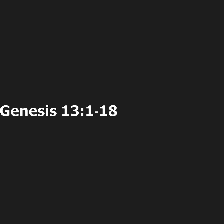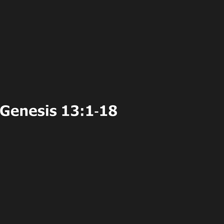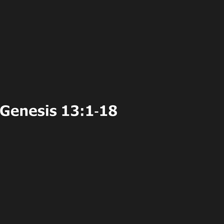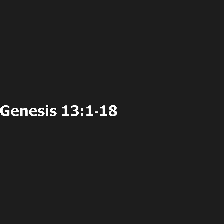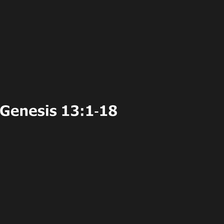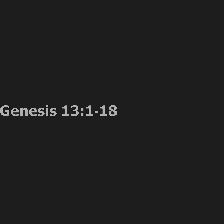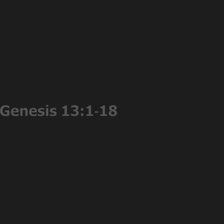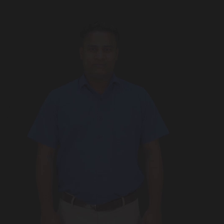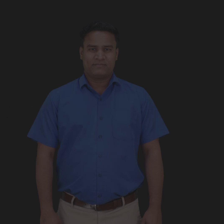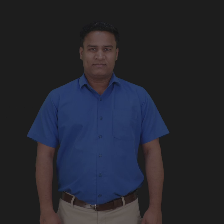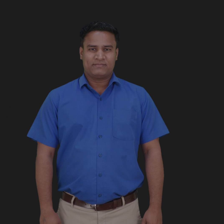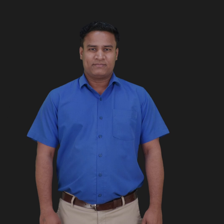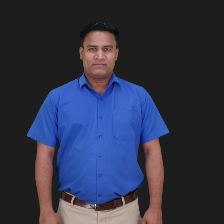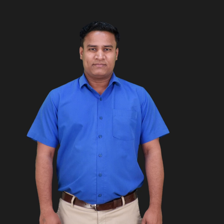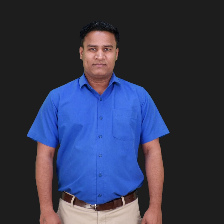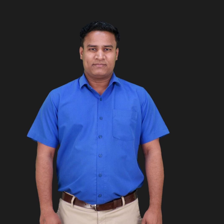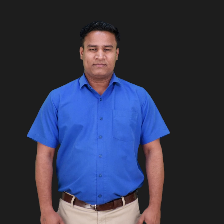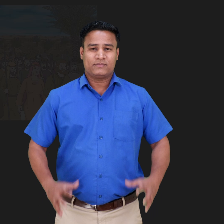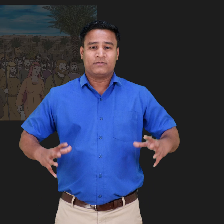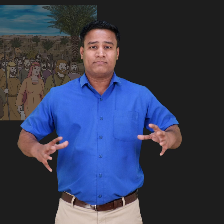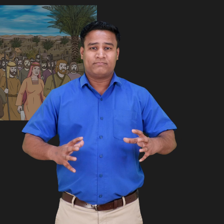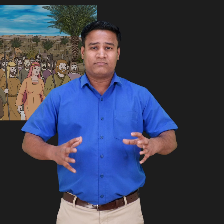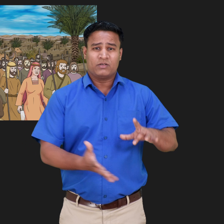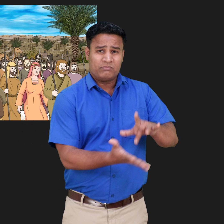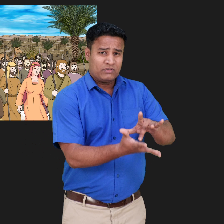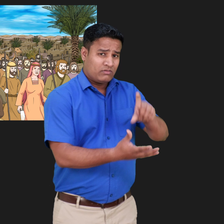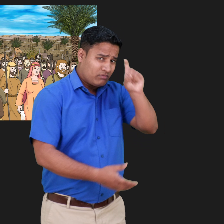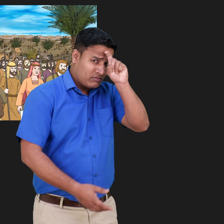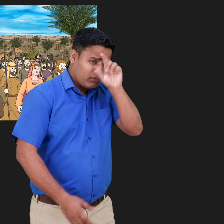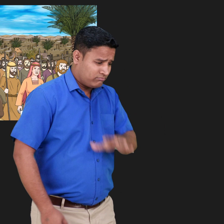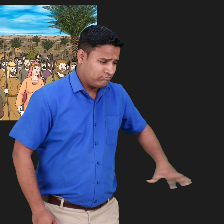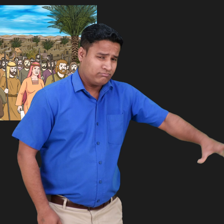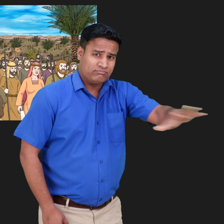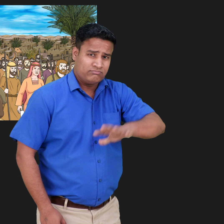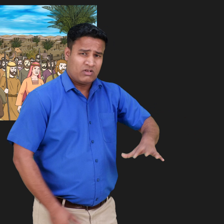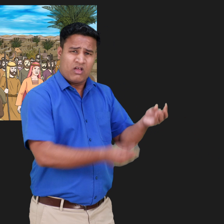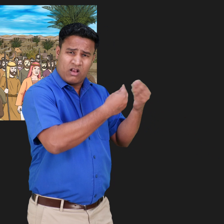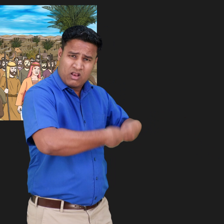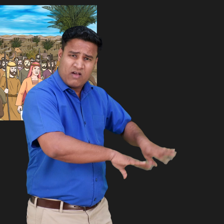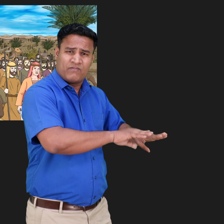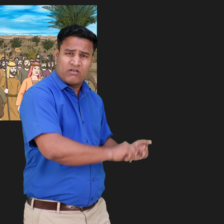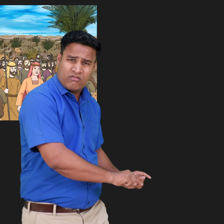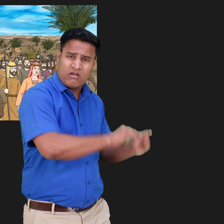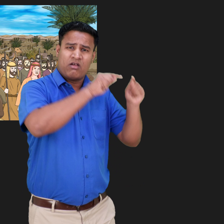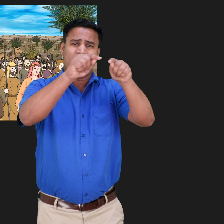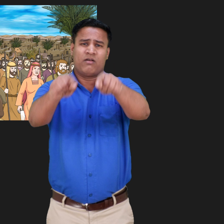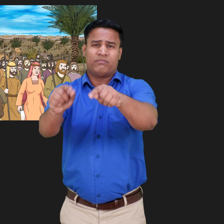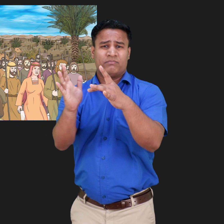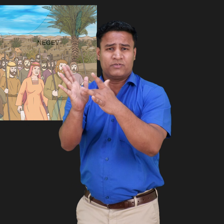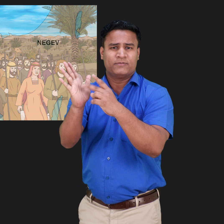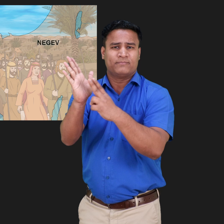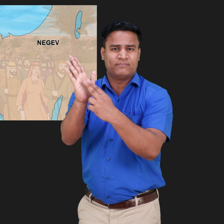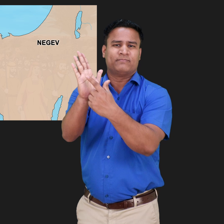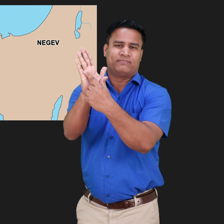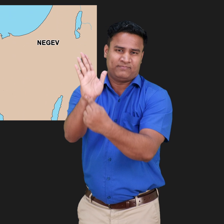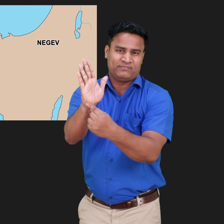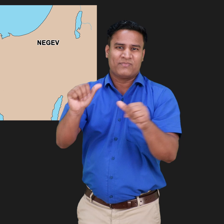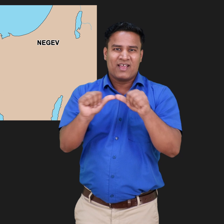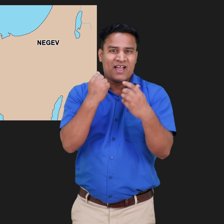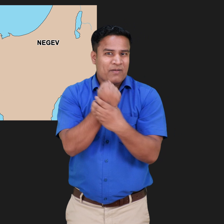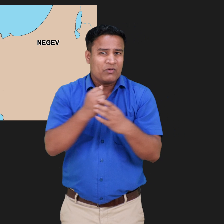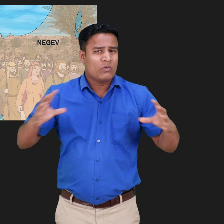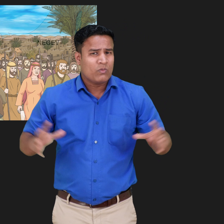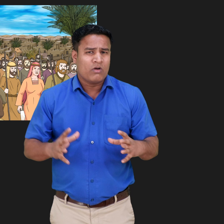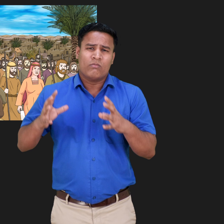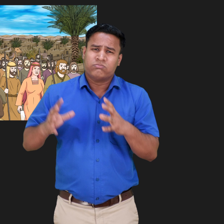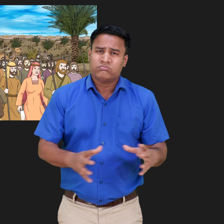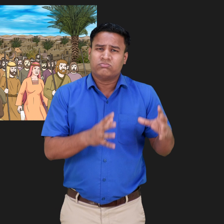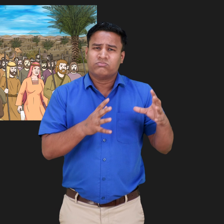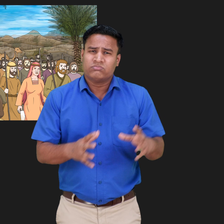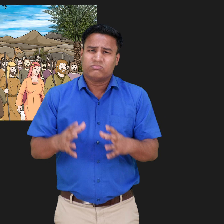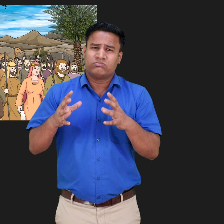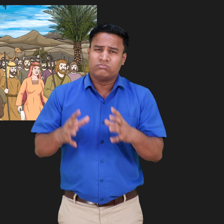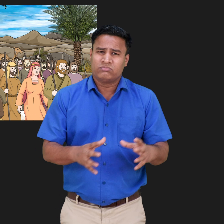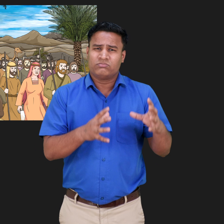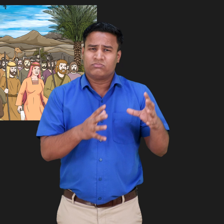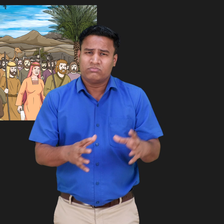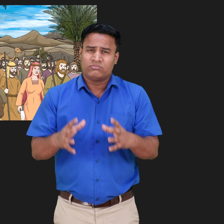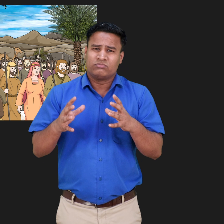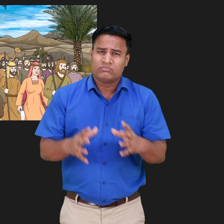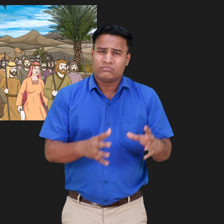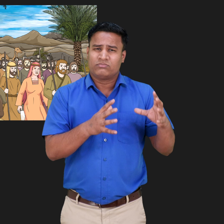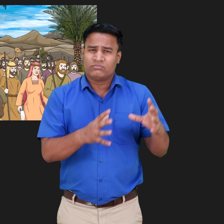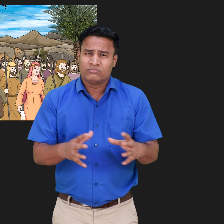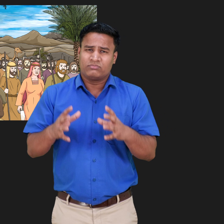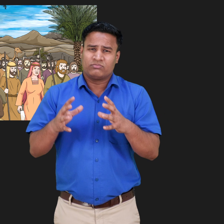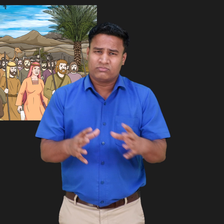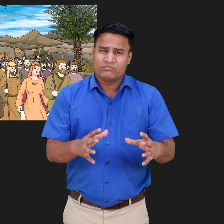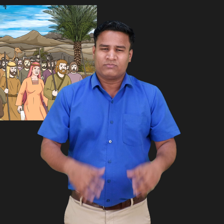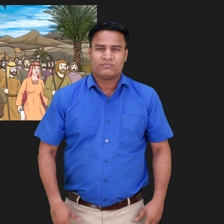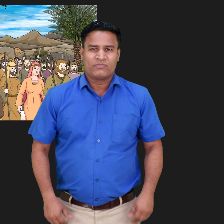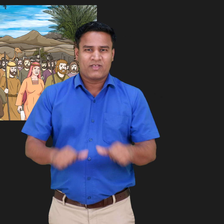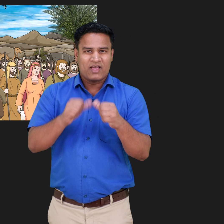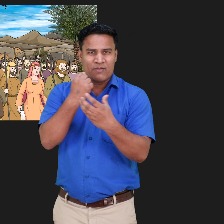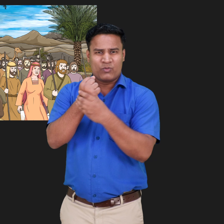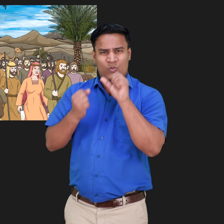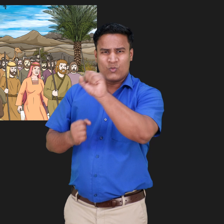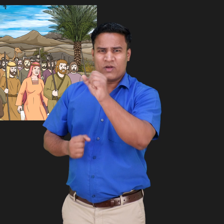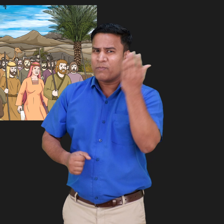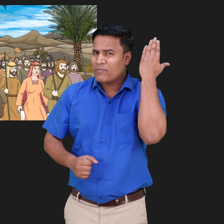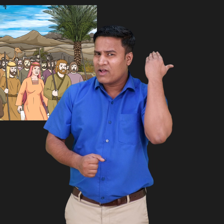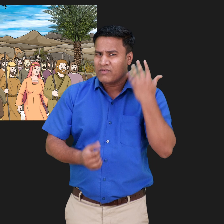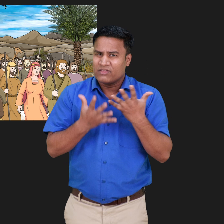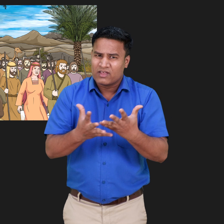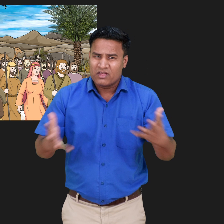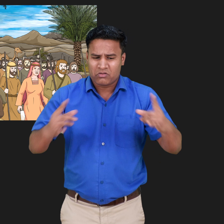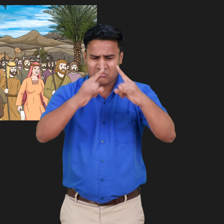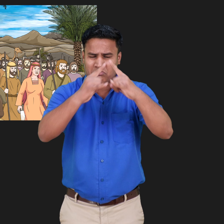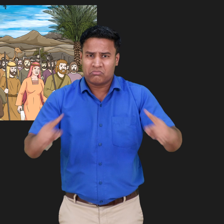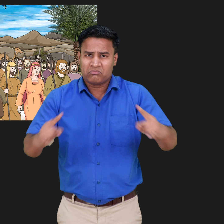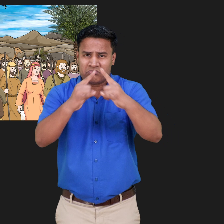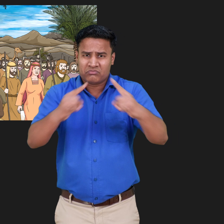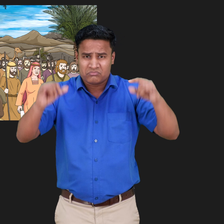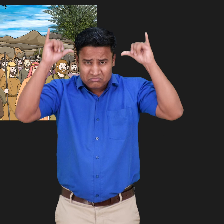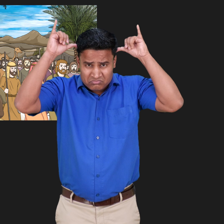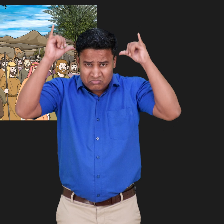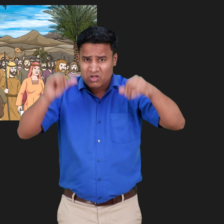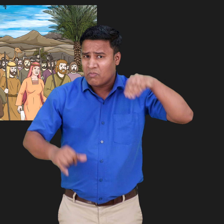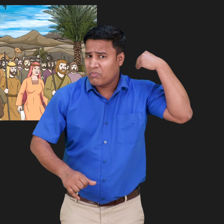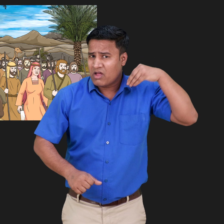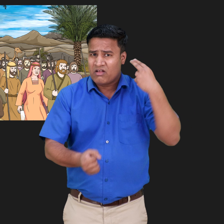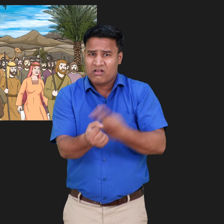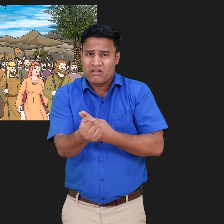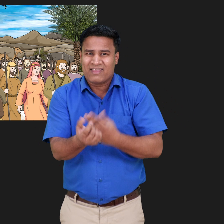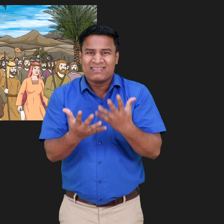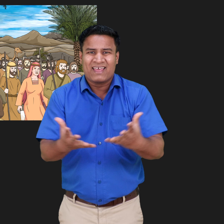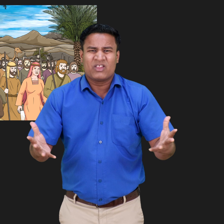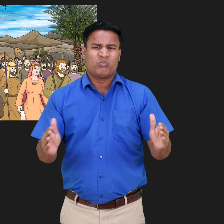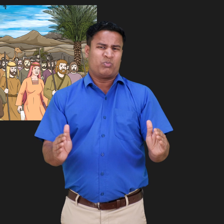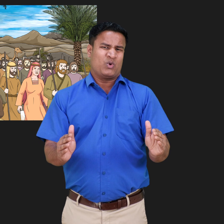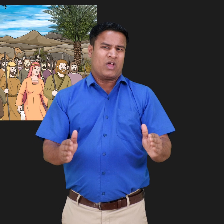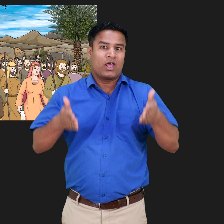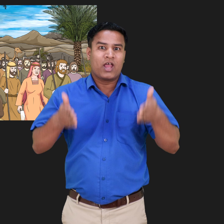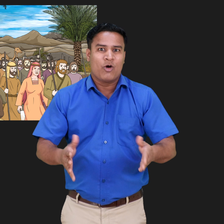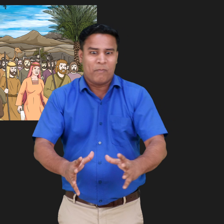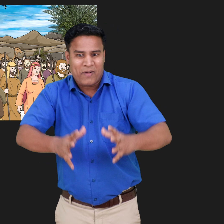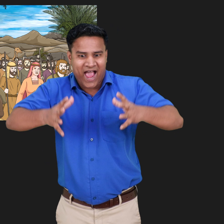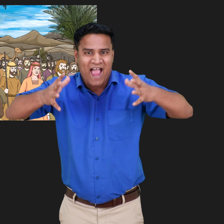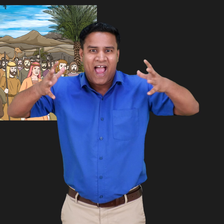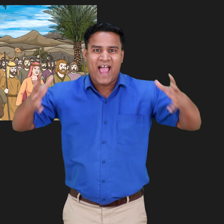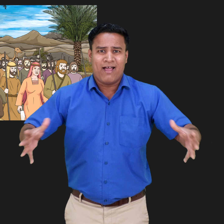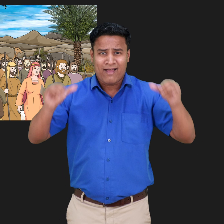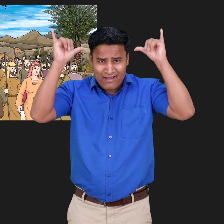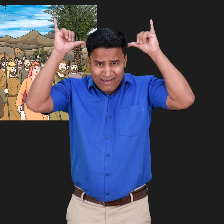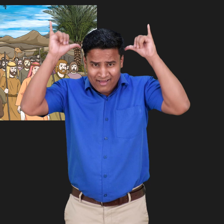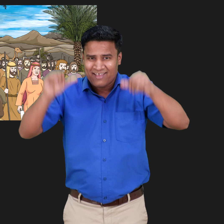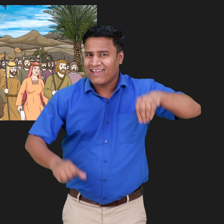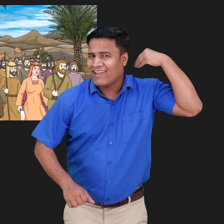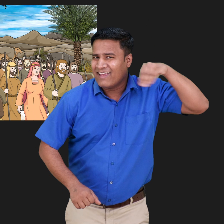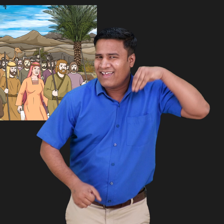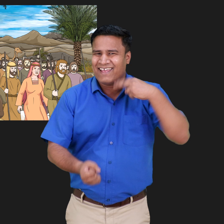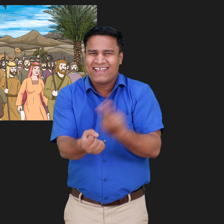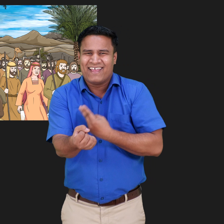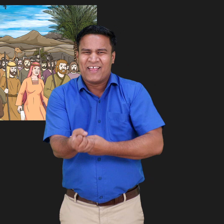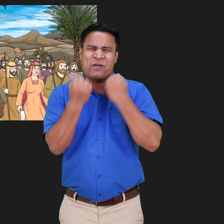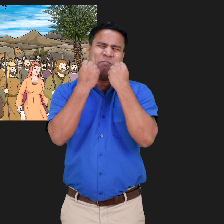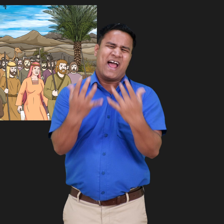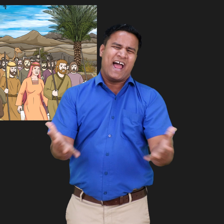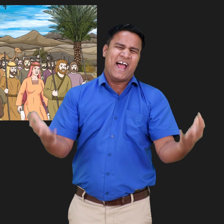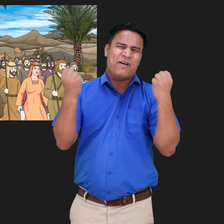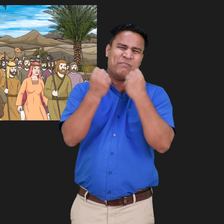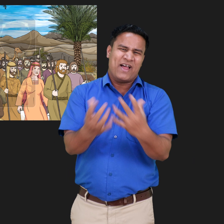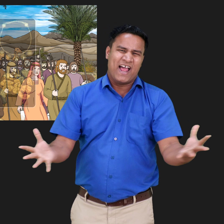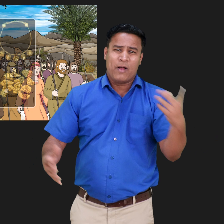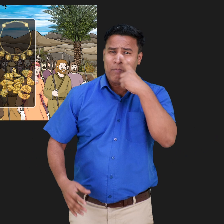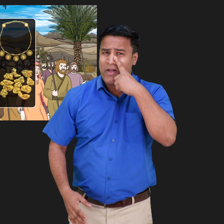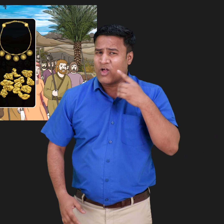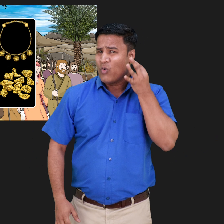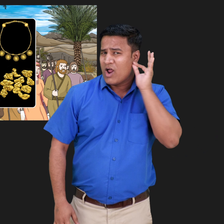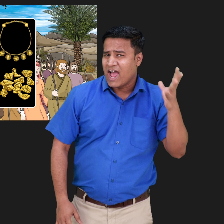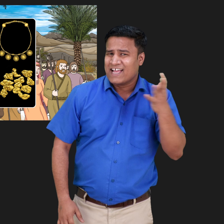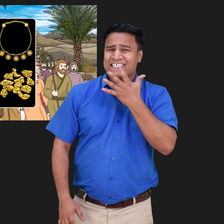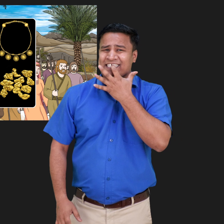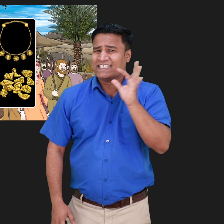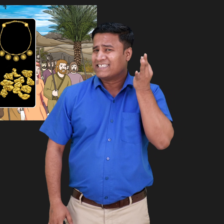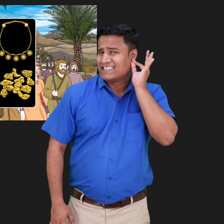So Abram went up out of Egypt into the Negev—he and his wife and all his possessions—and Lot was with him.